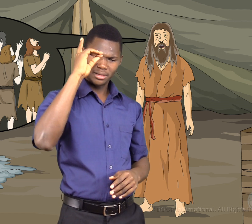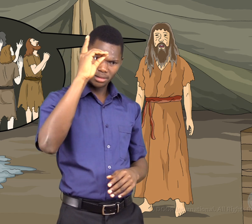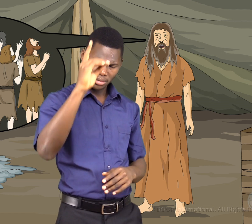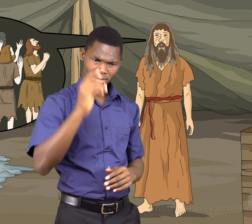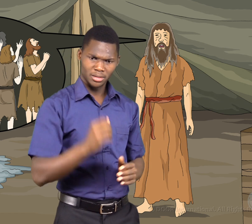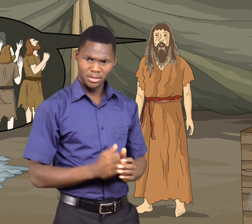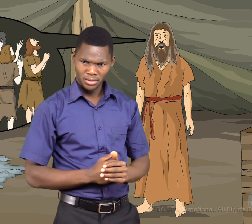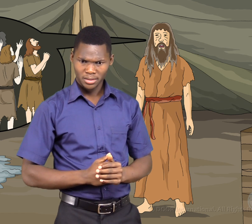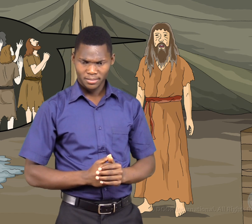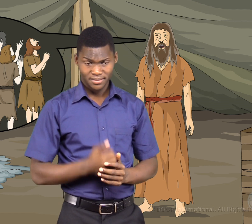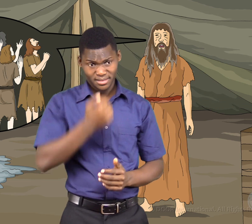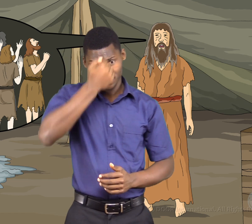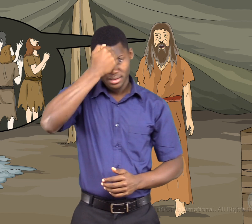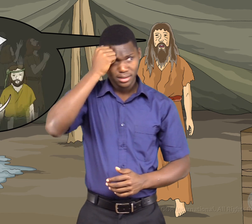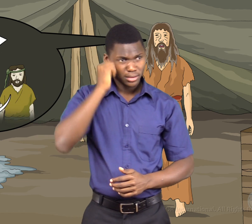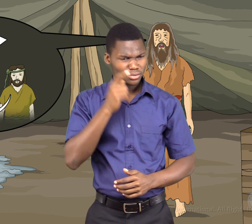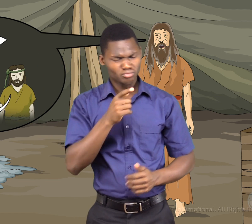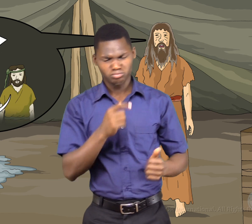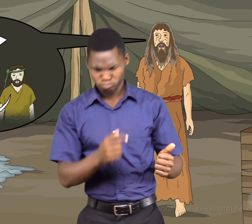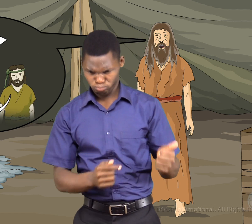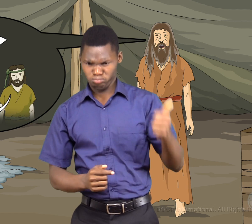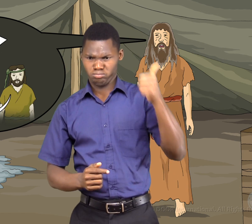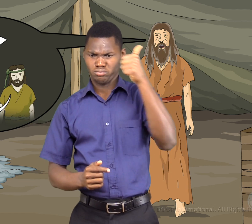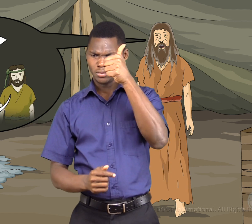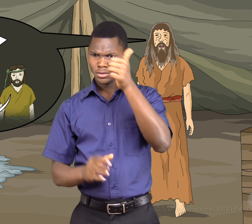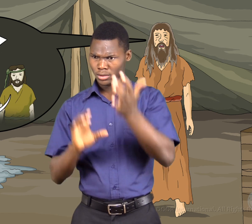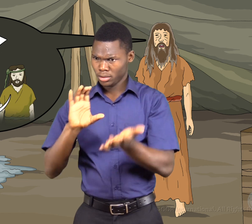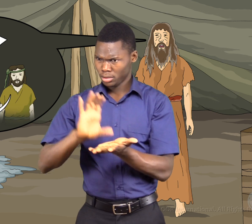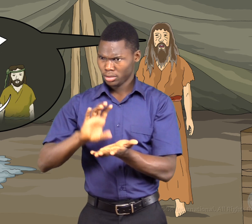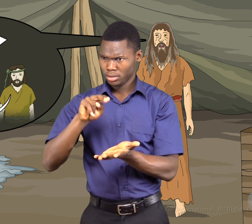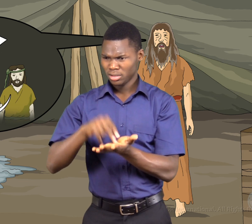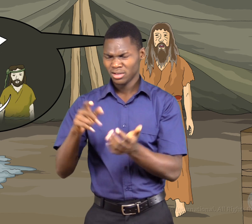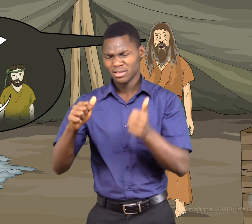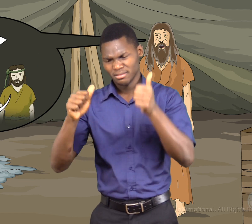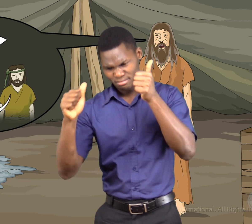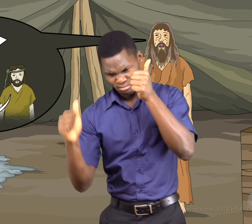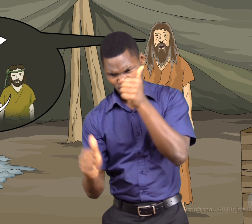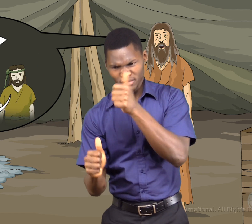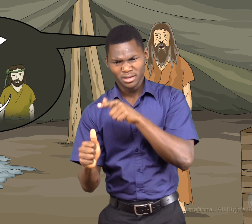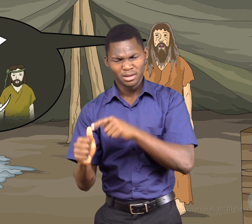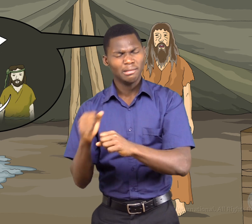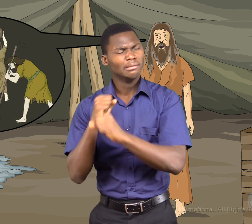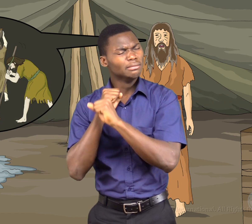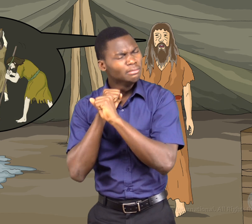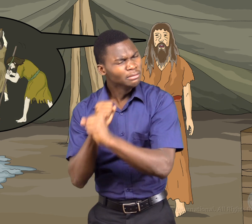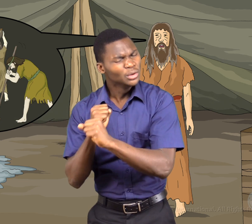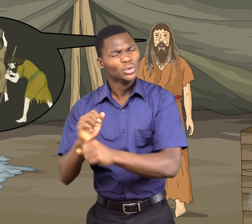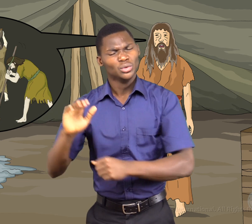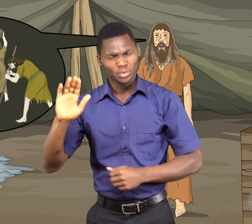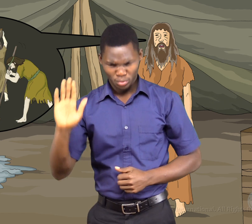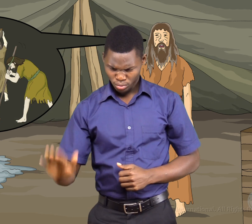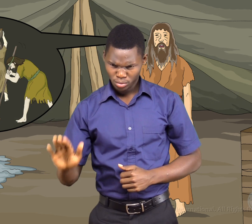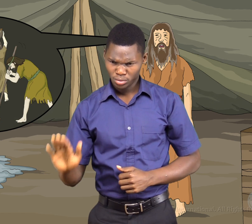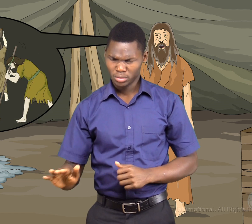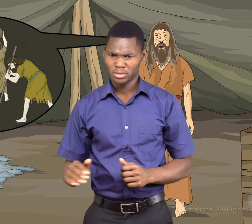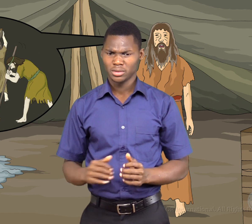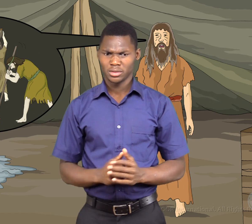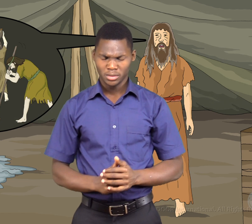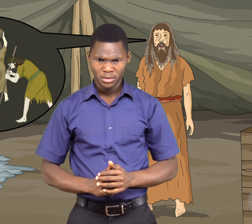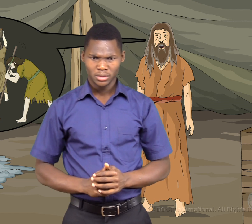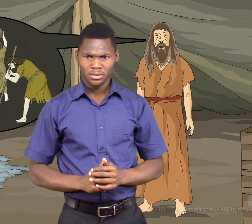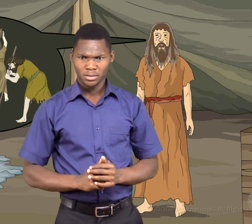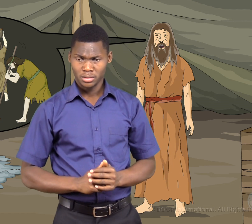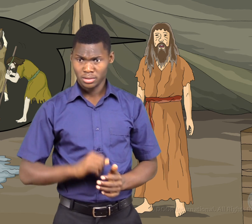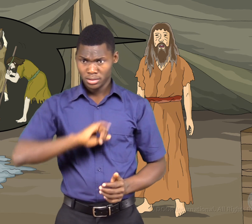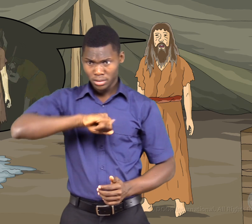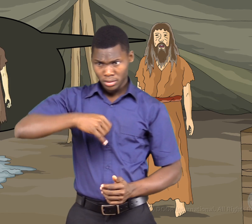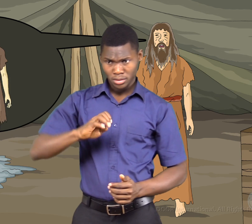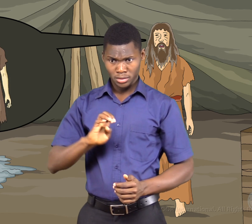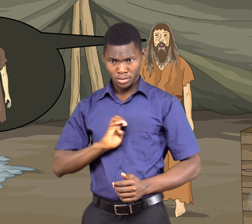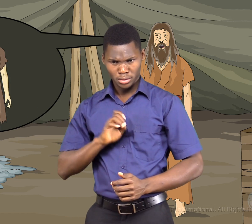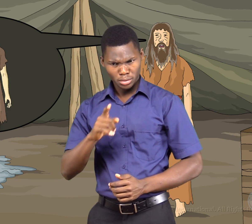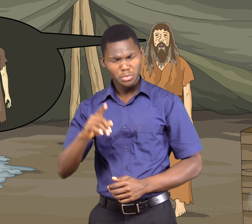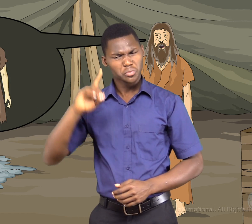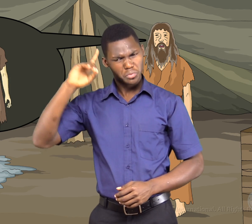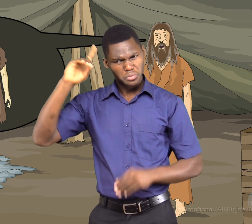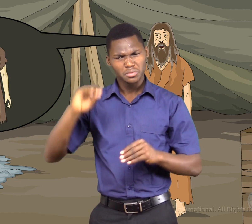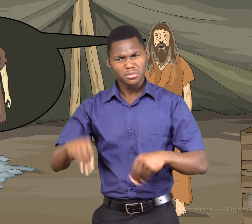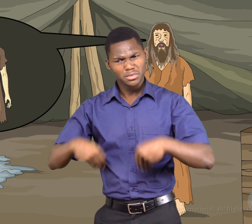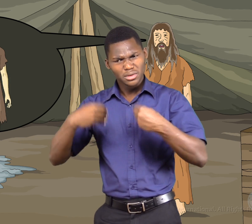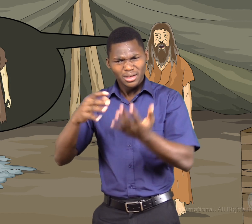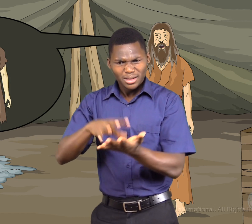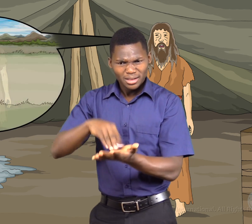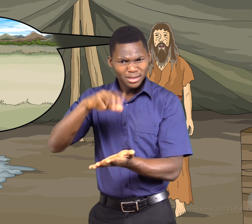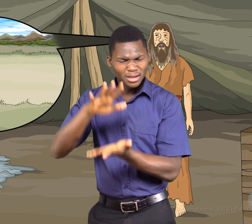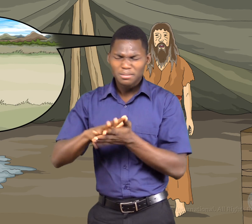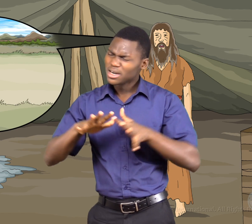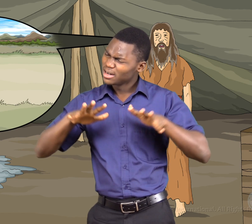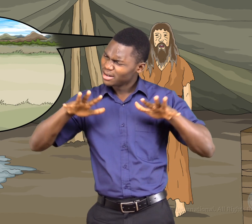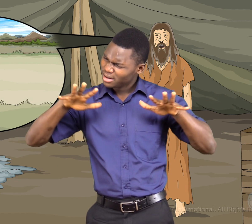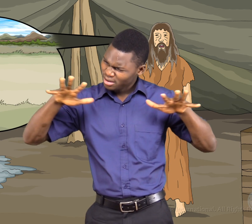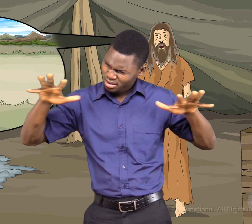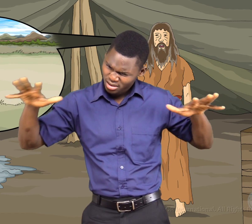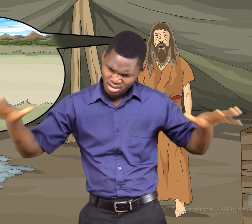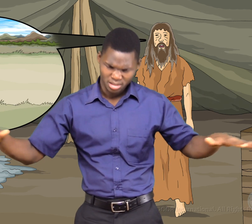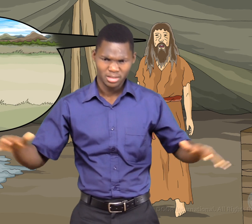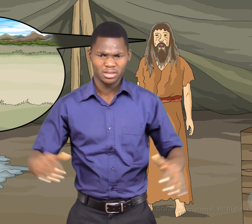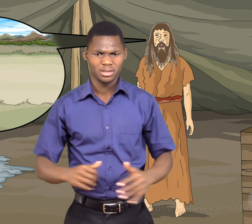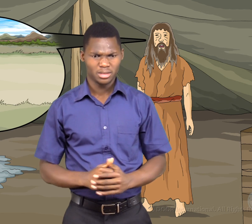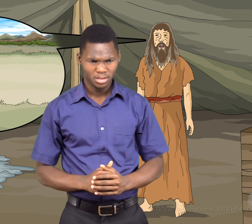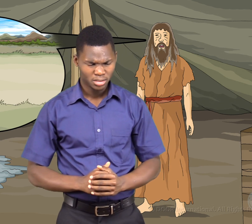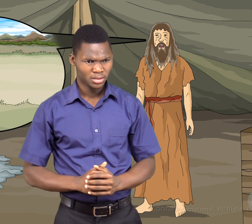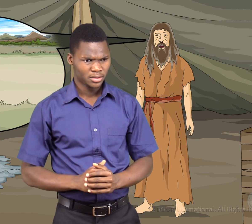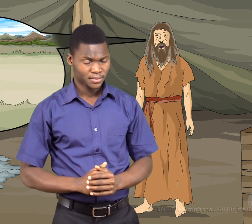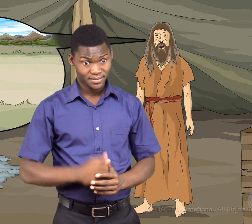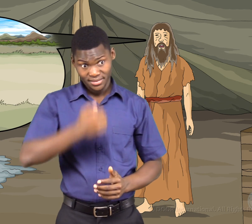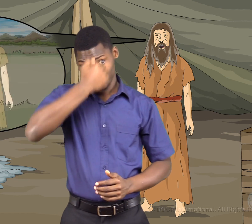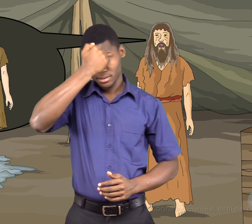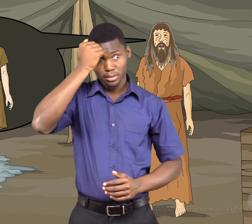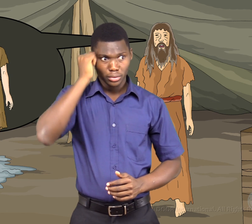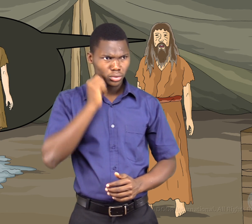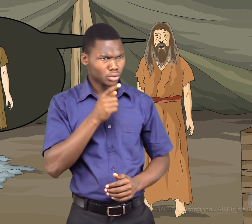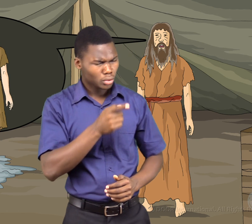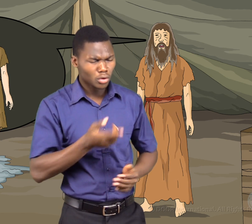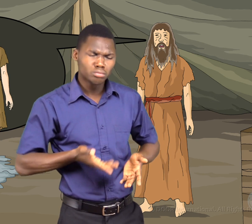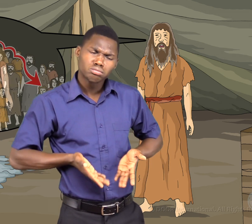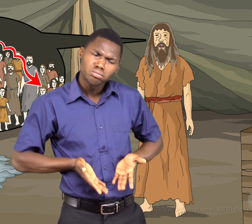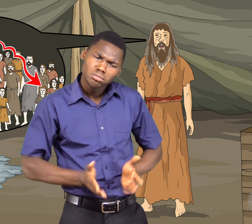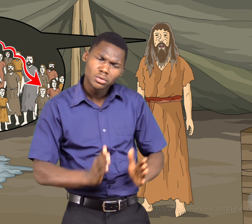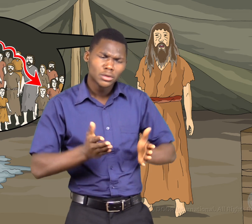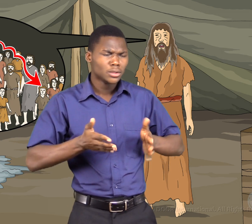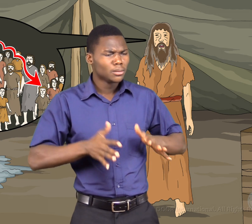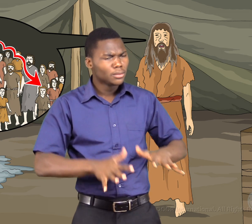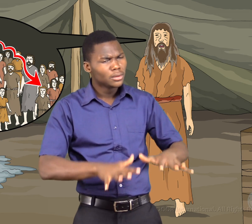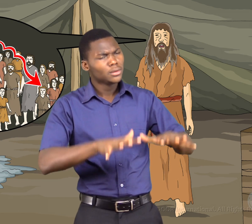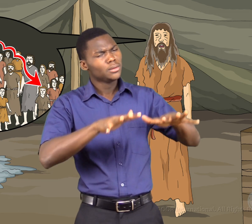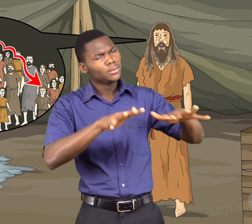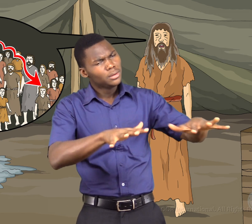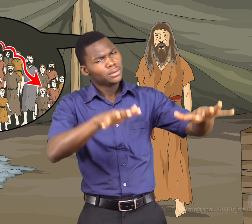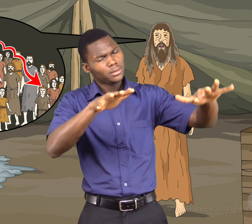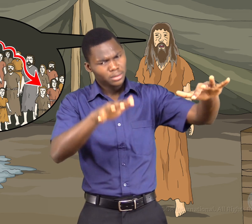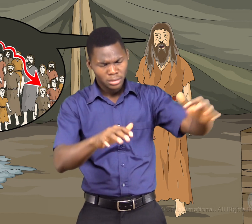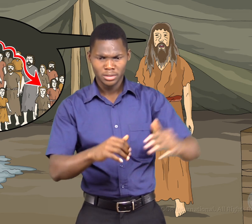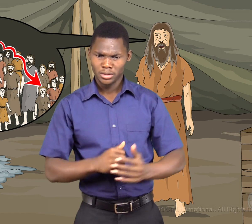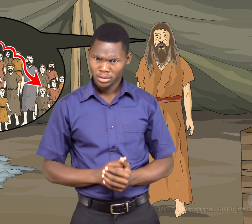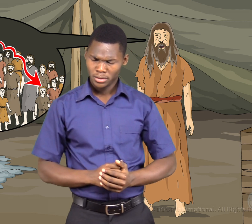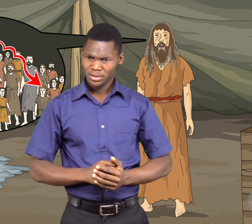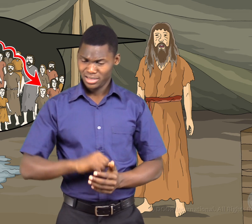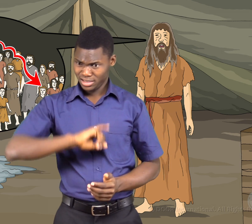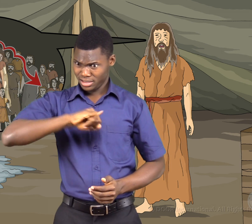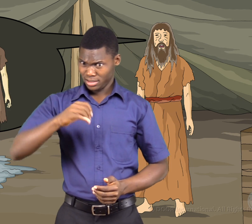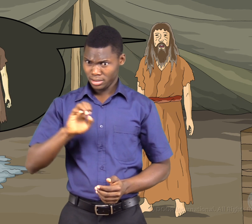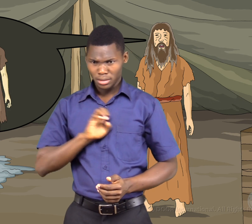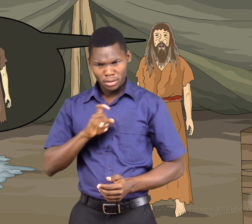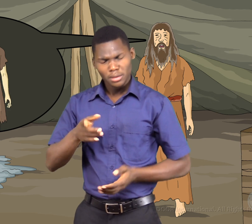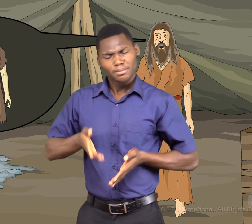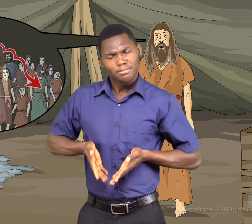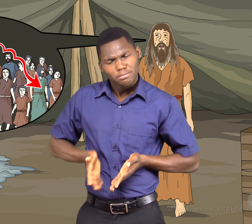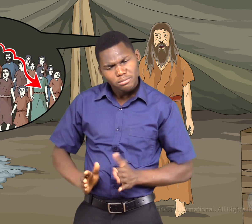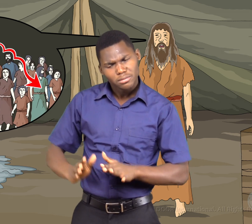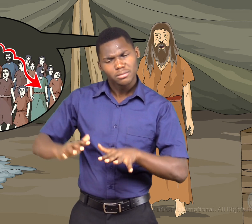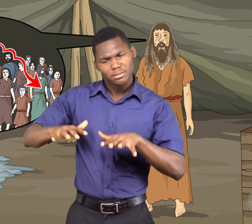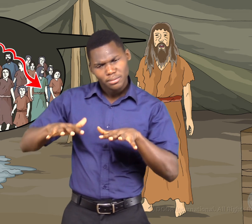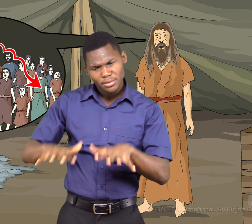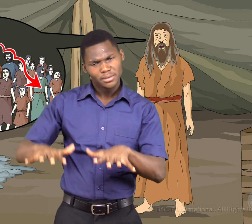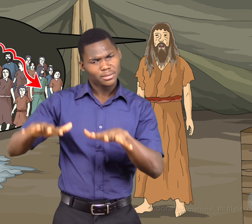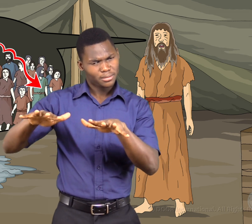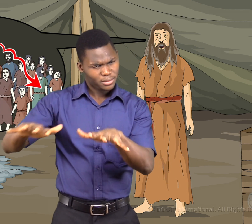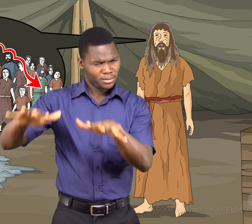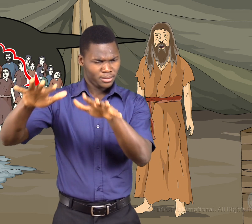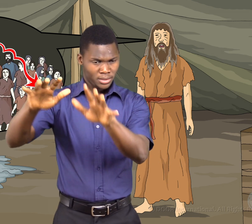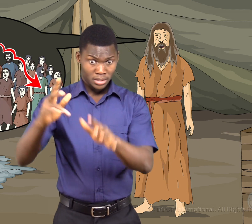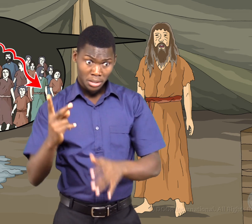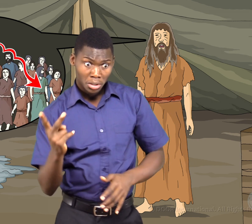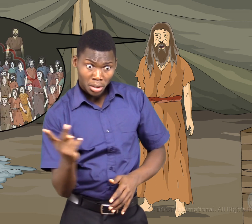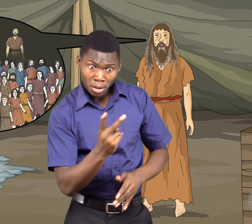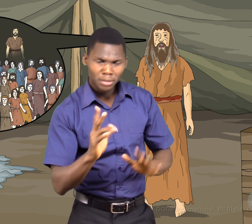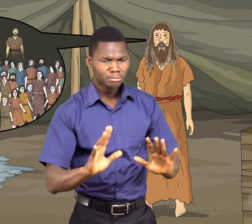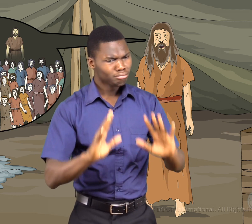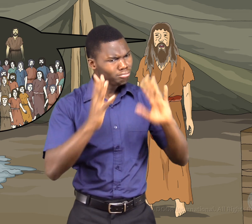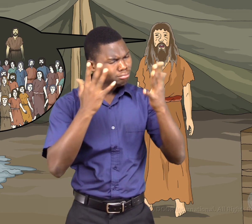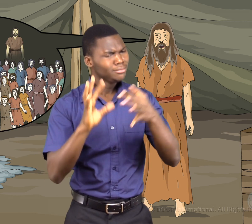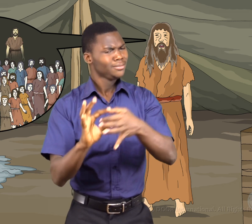May Canaan be the servant of Shem. May God expand the territory of Japheth;